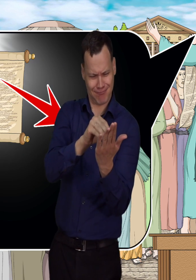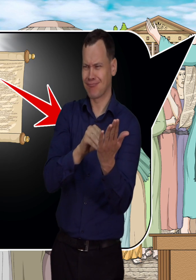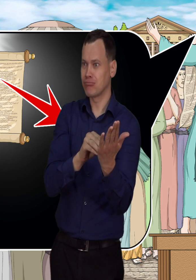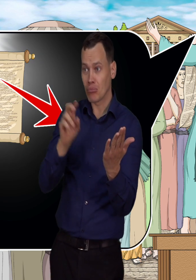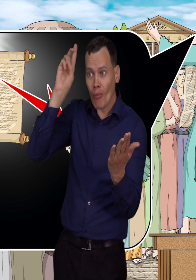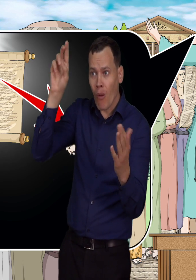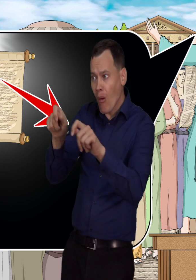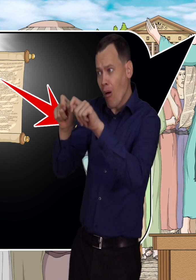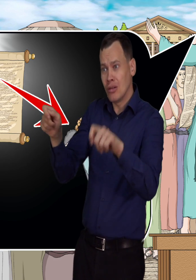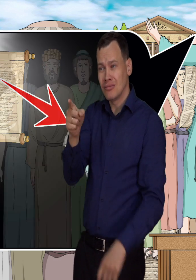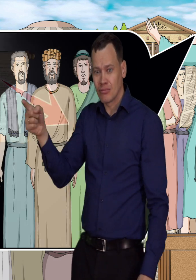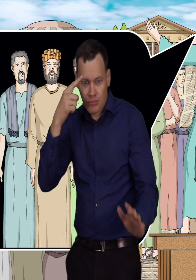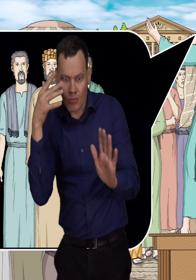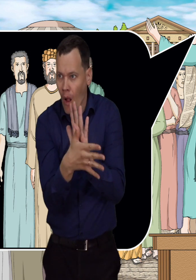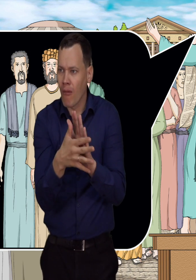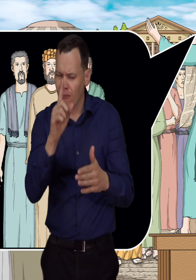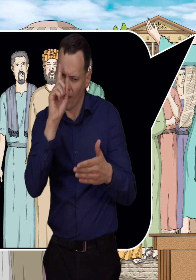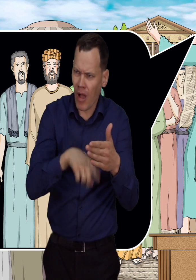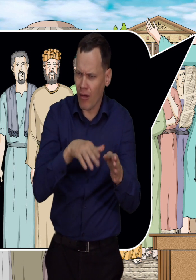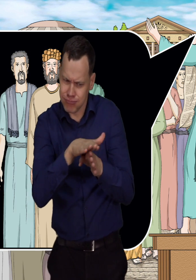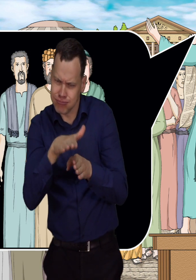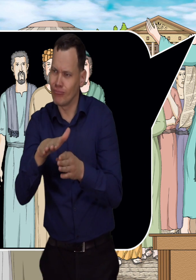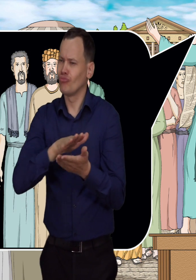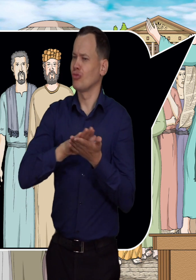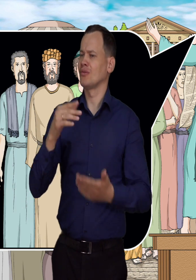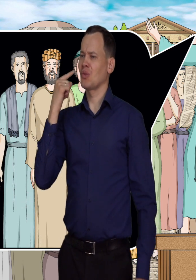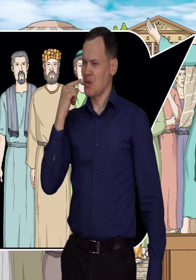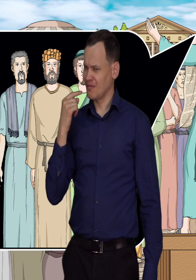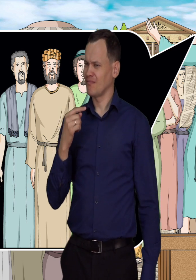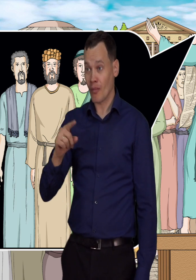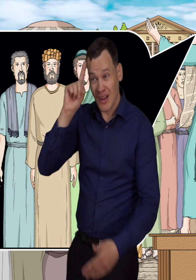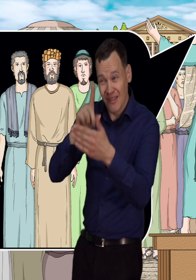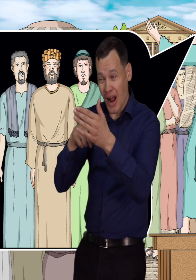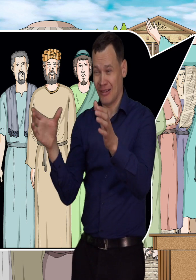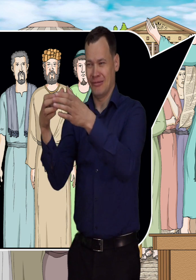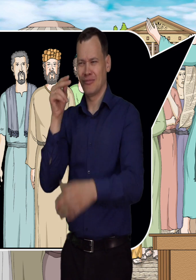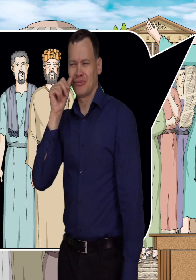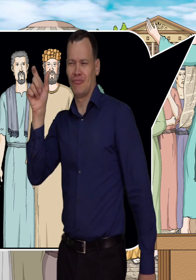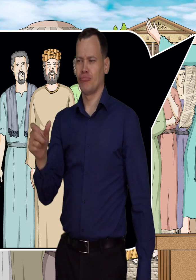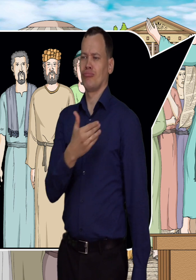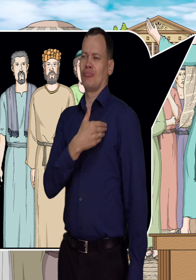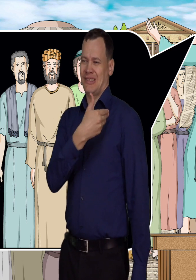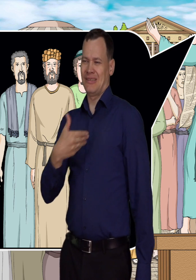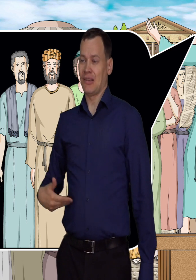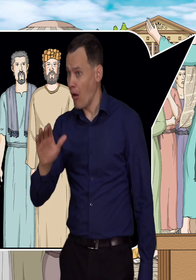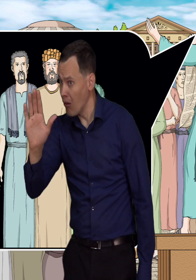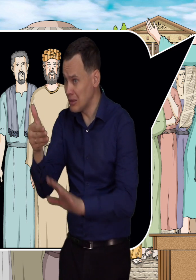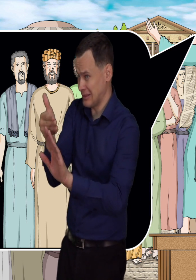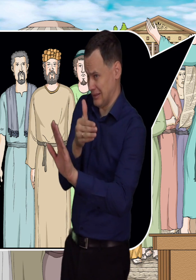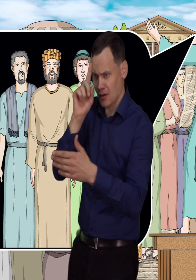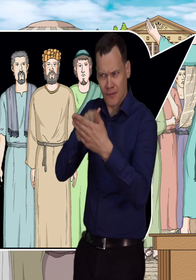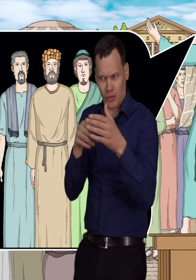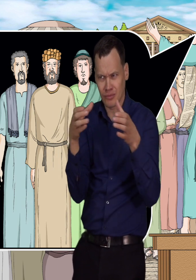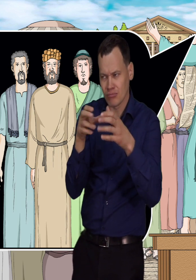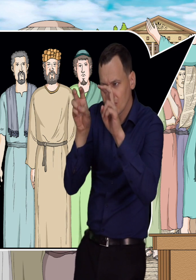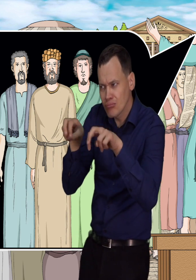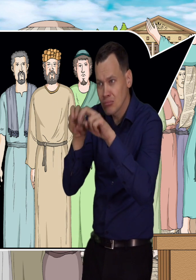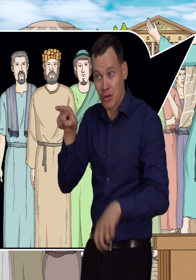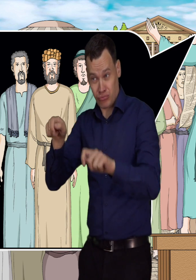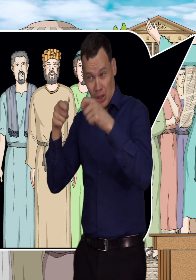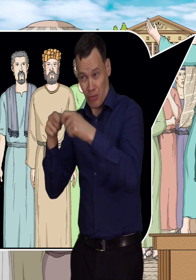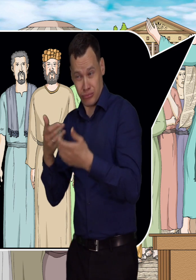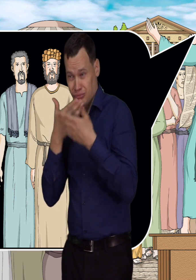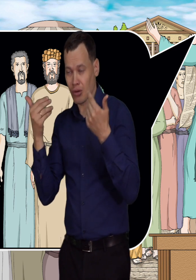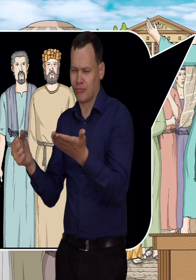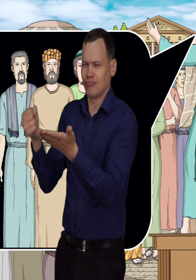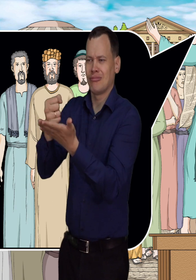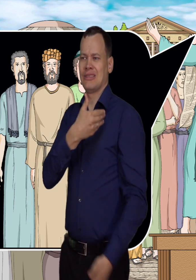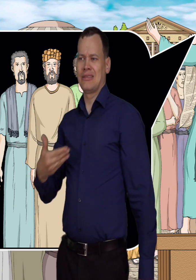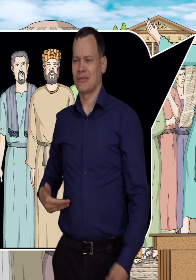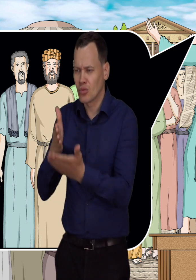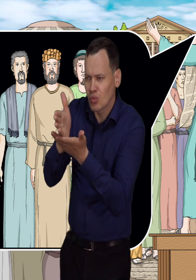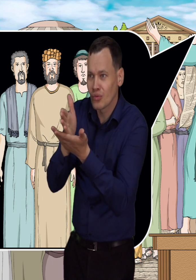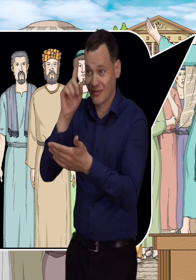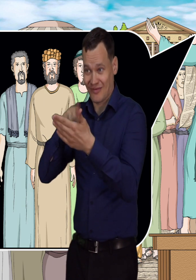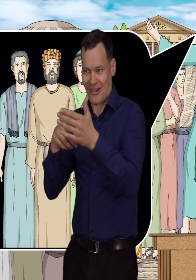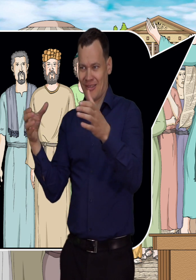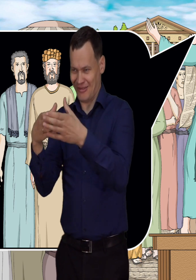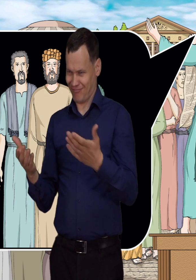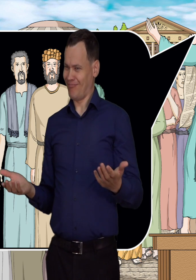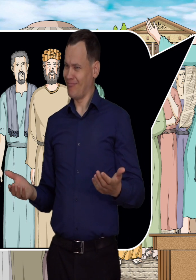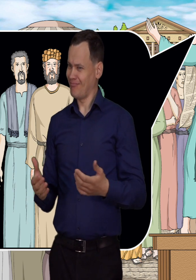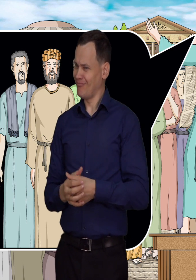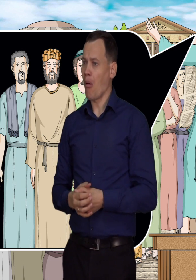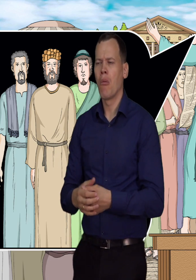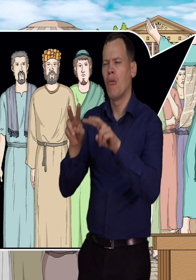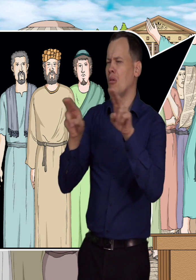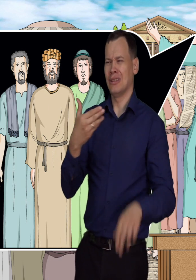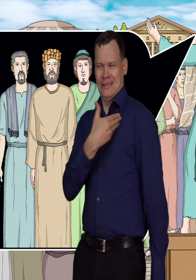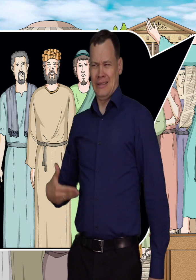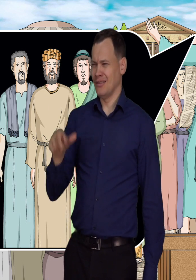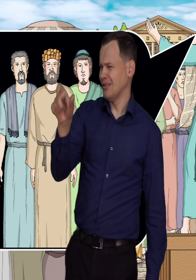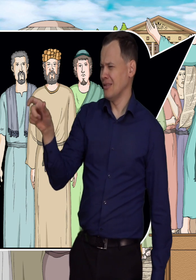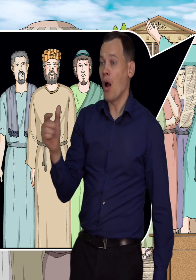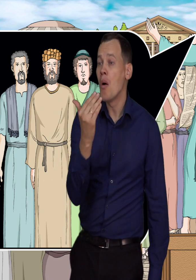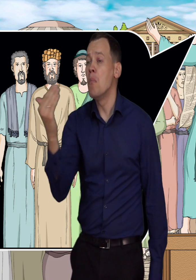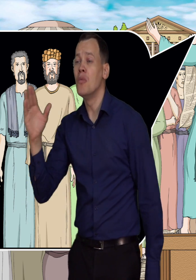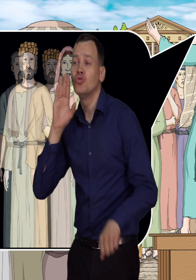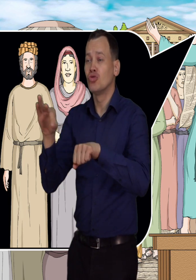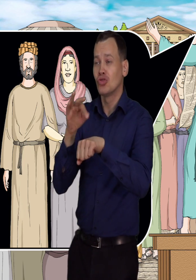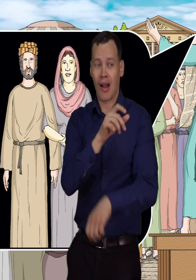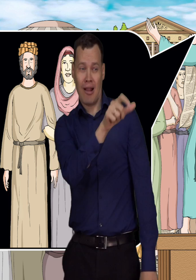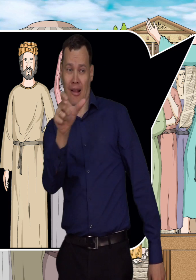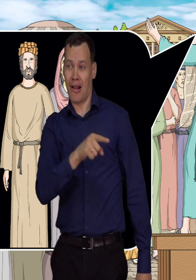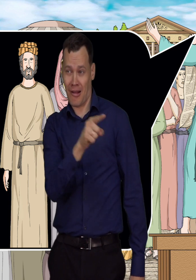Additionally, they must first be tested. Then, if they are above reproach, let them serve as deacons.